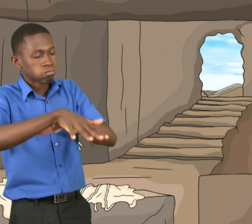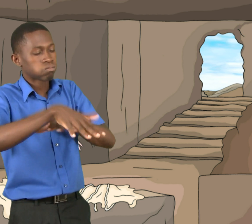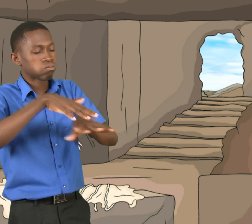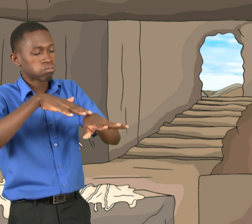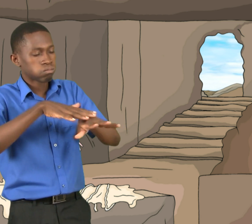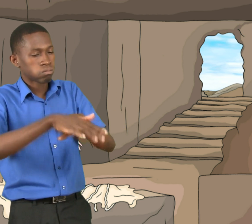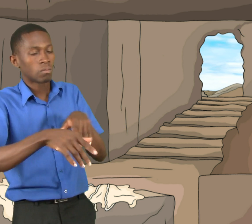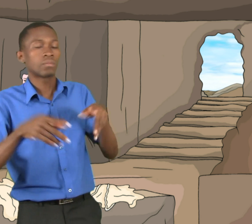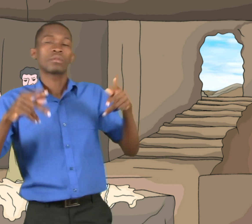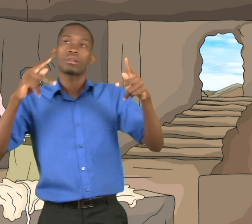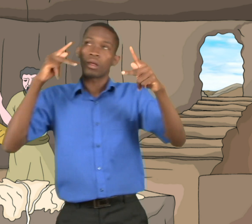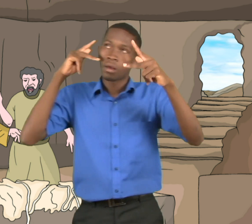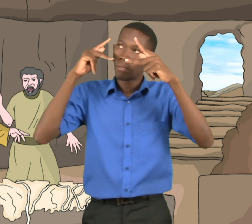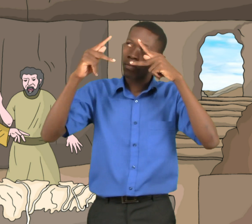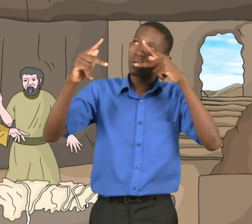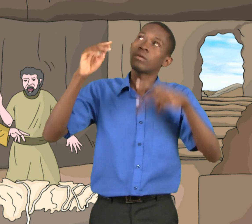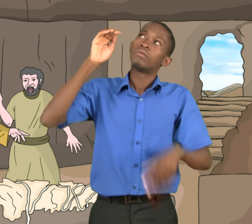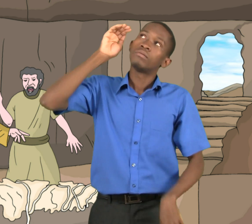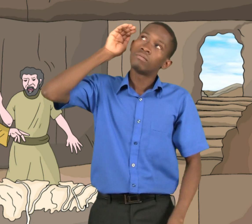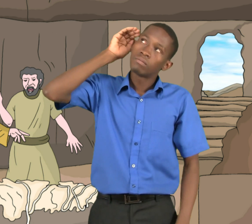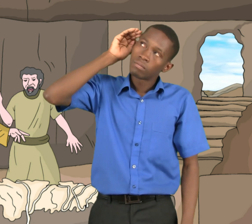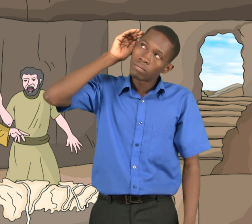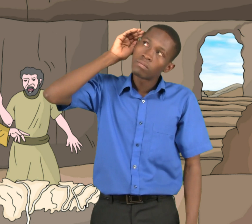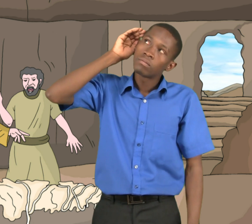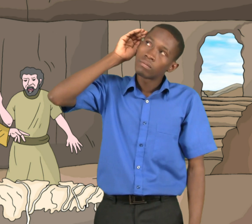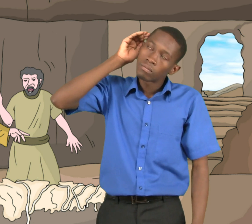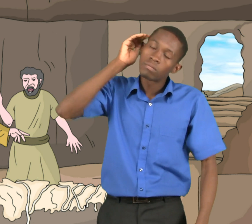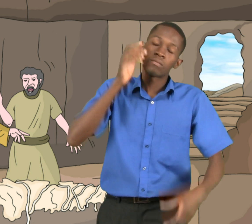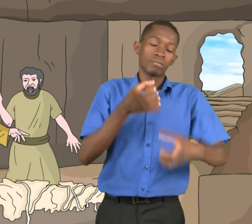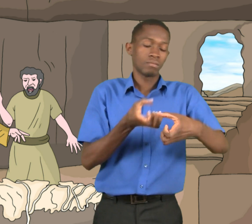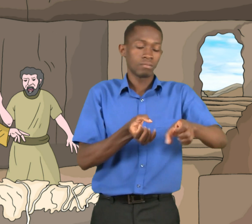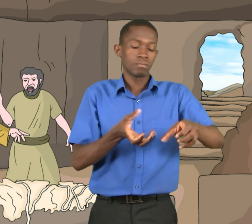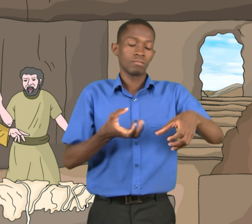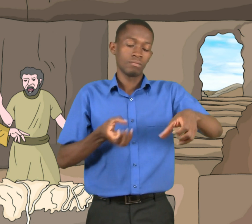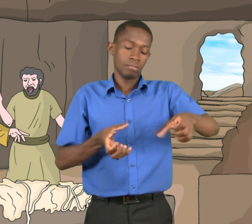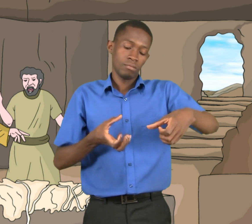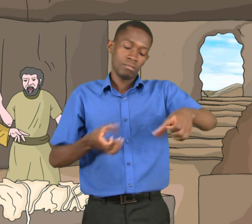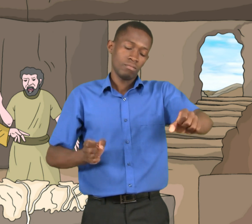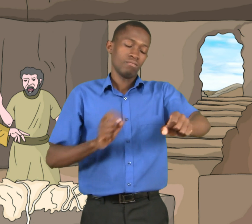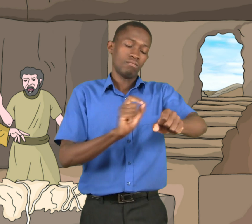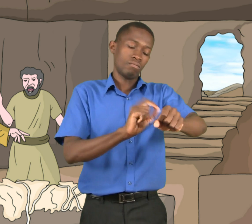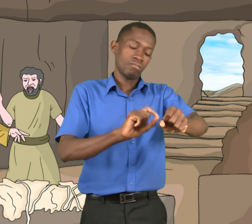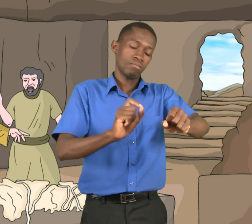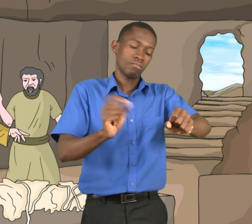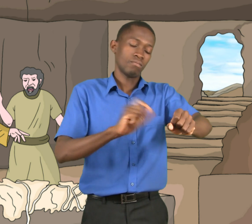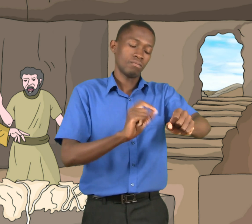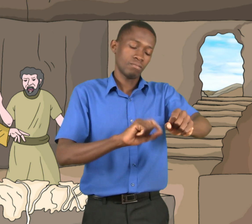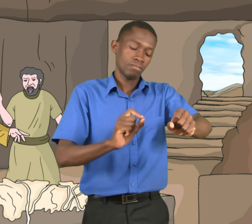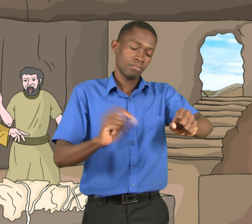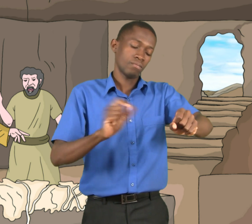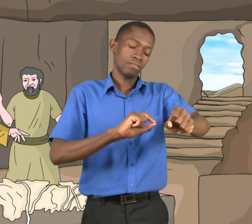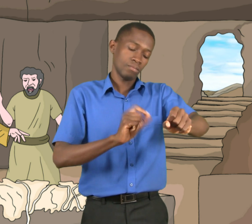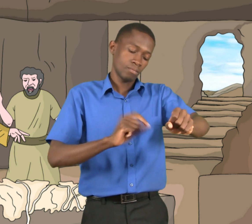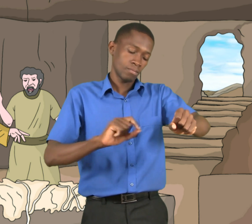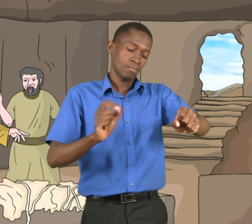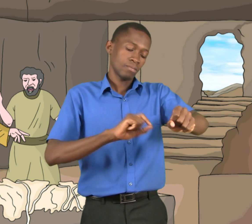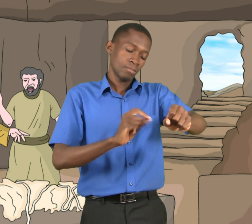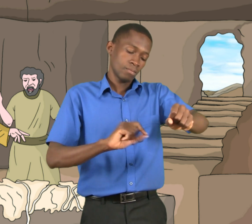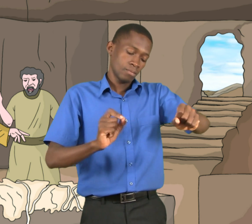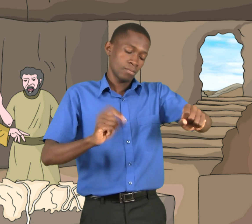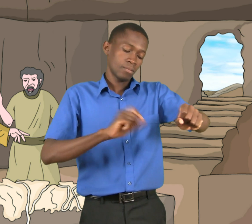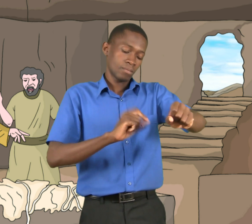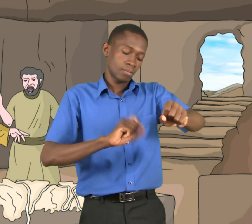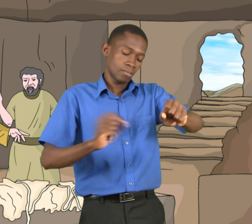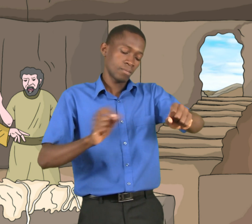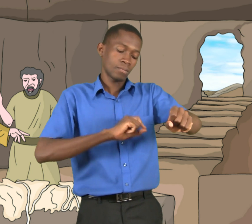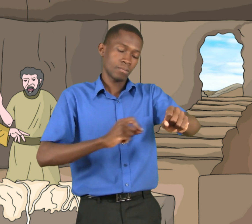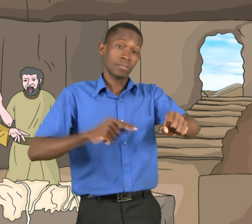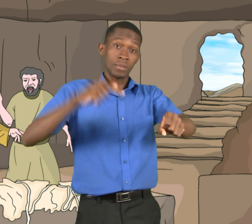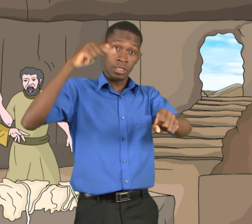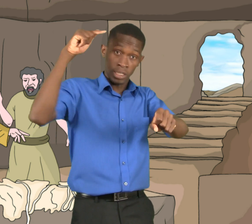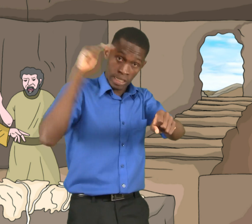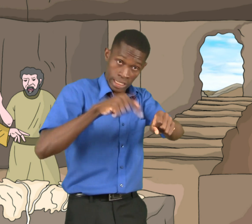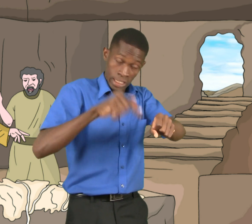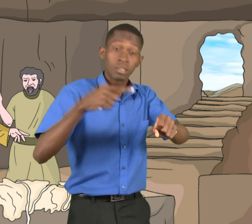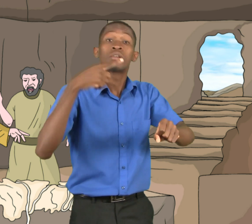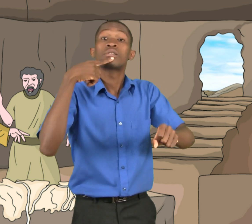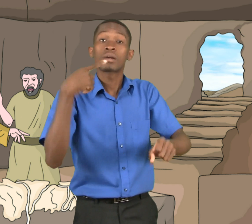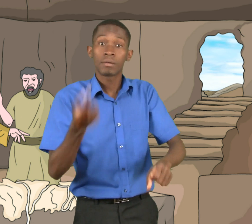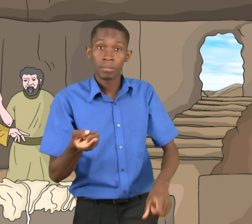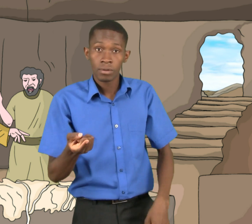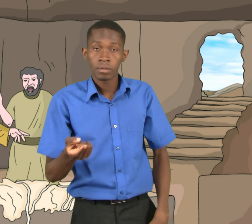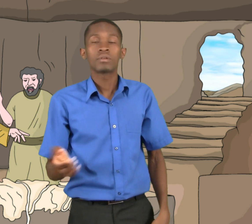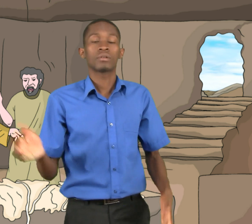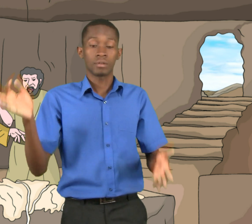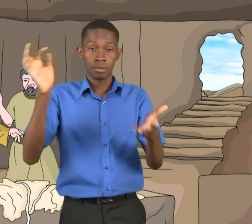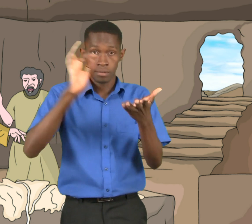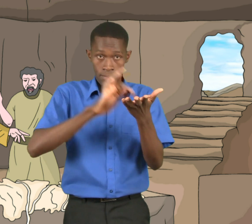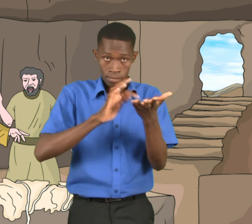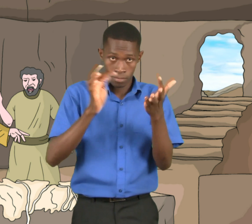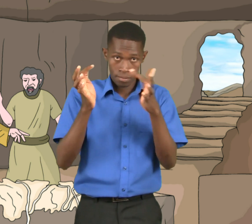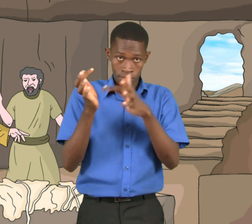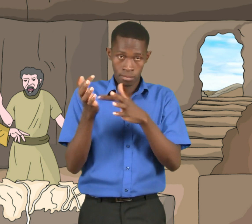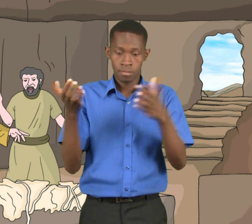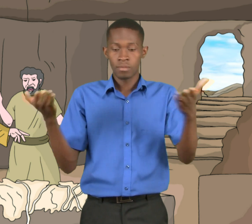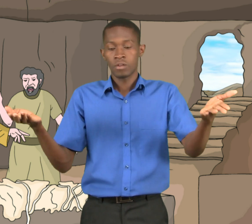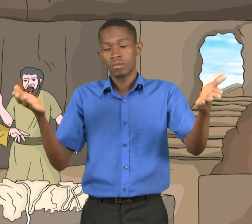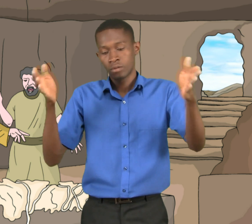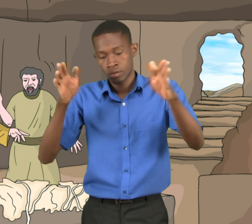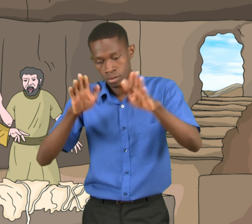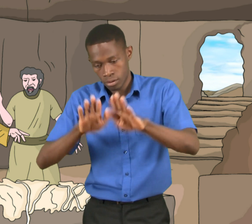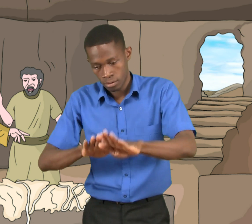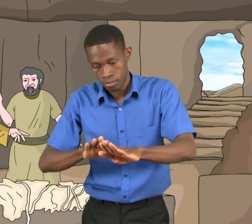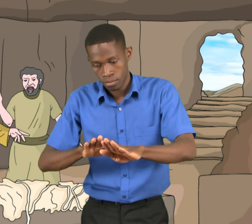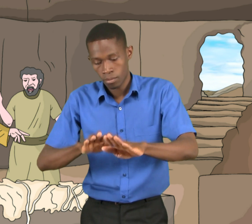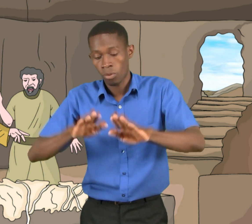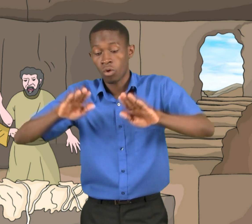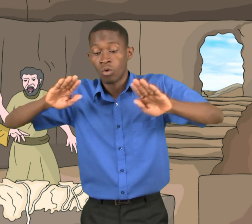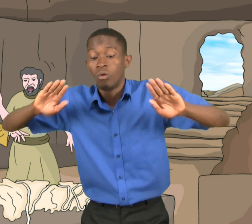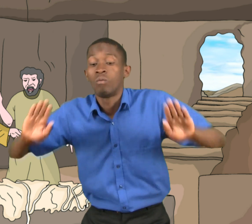And he saw and believed.